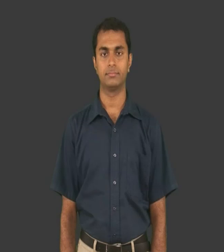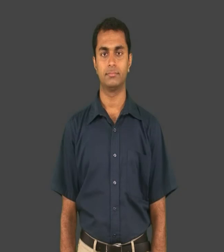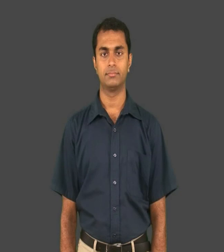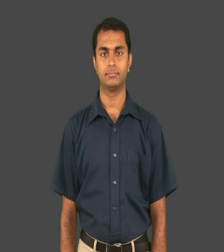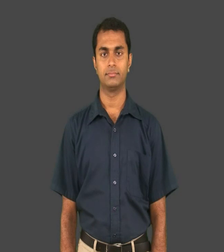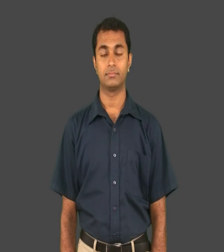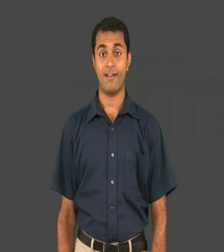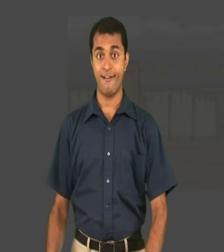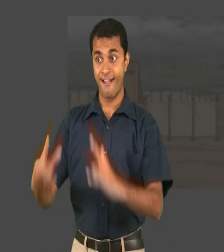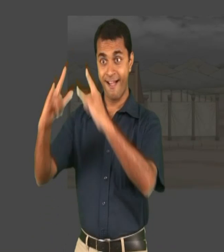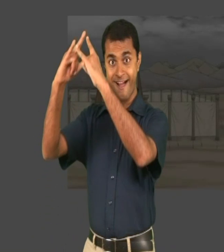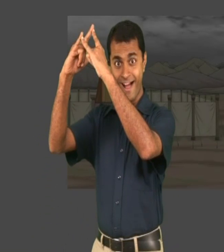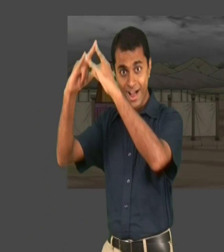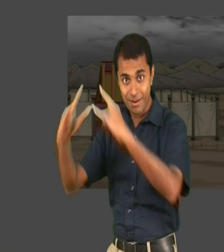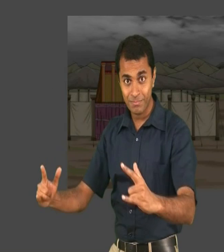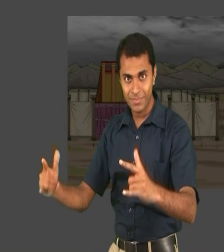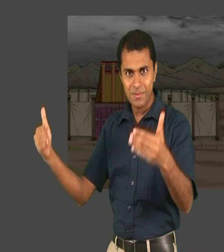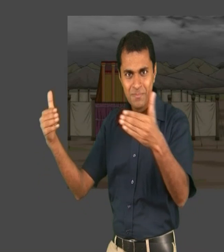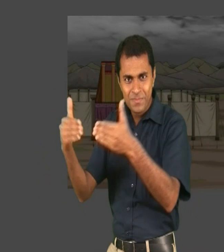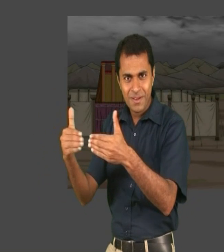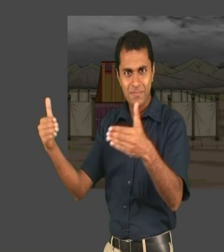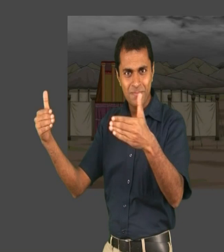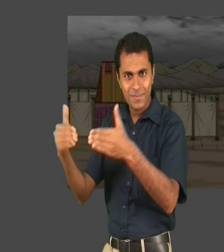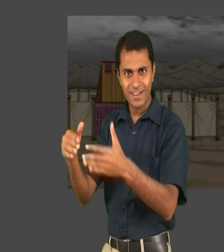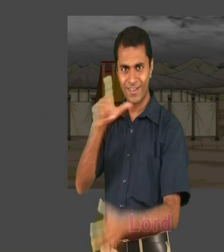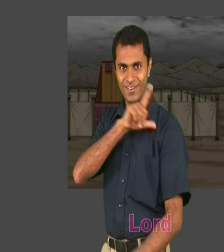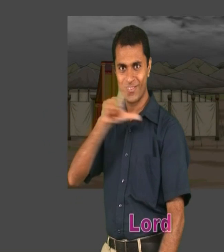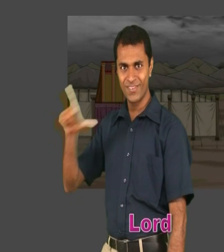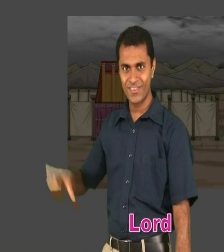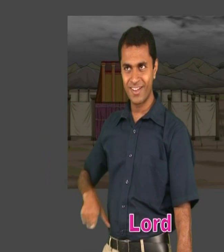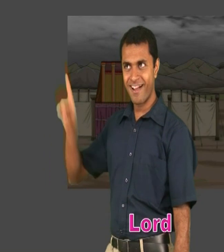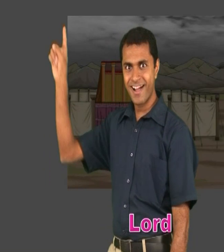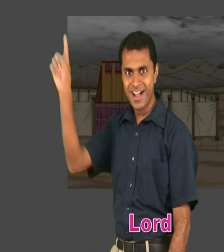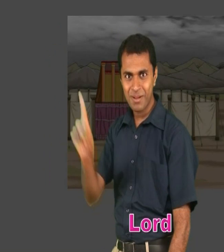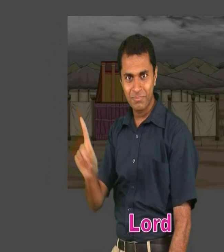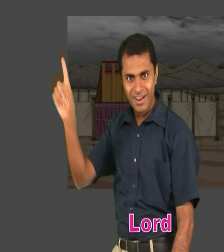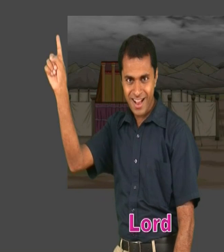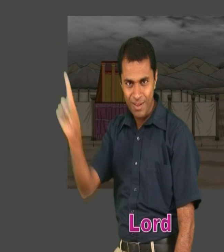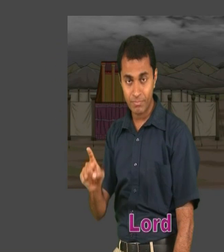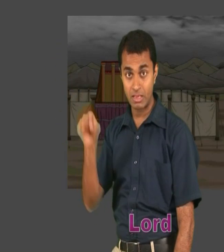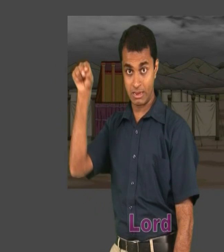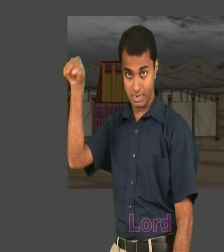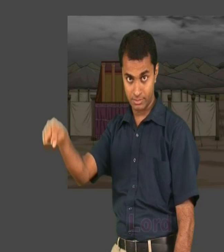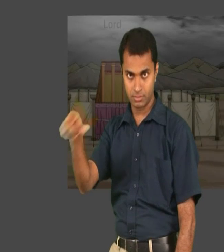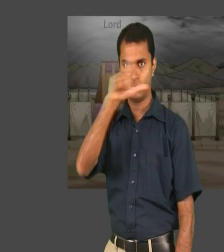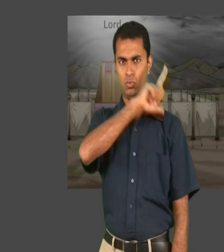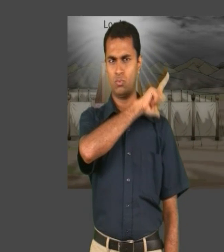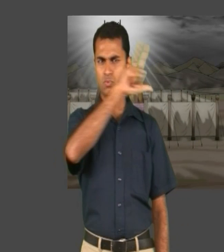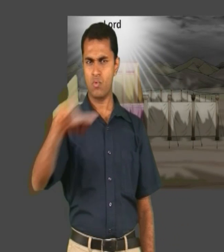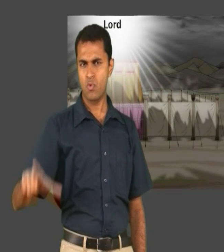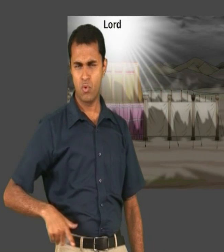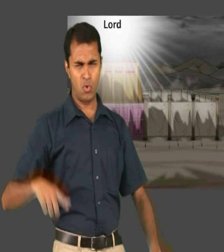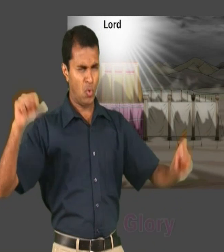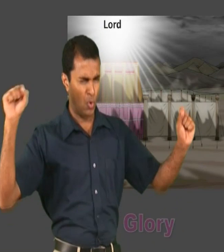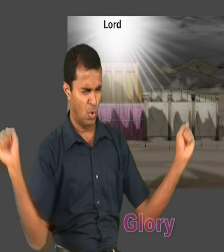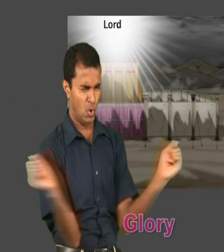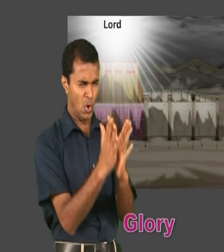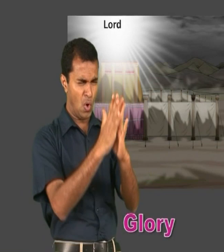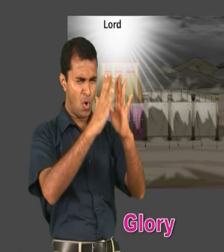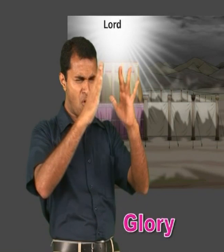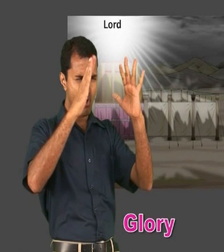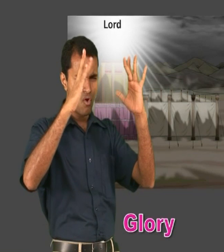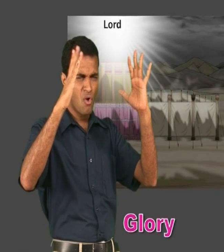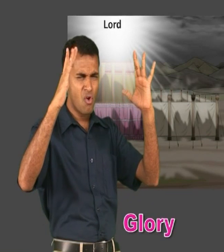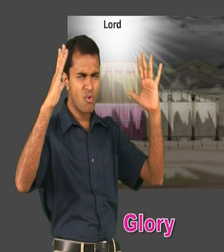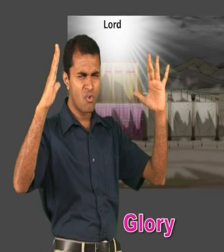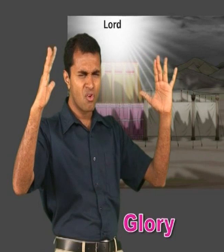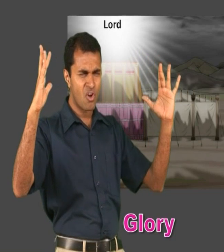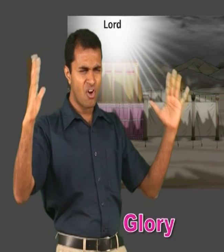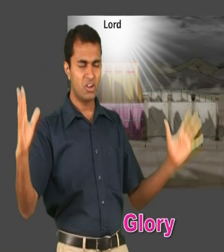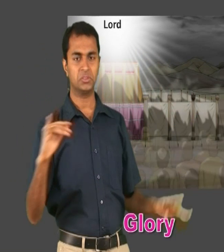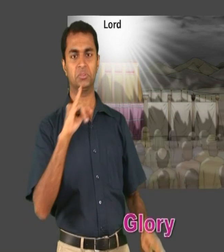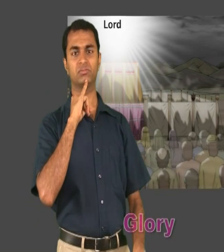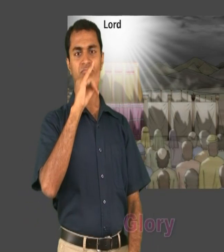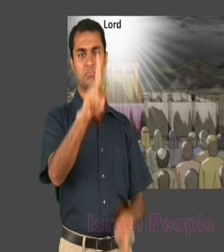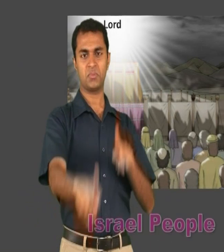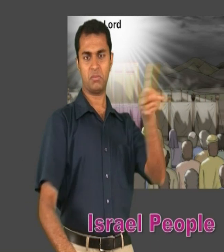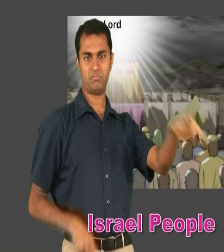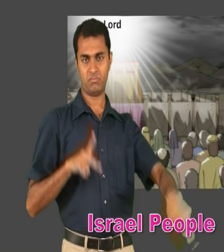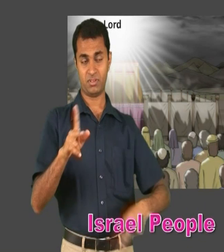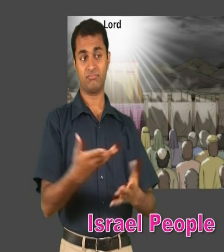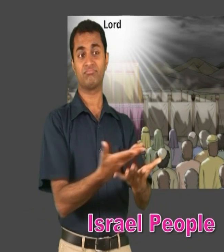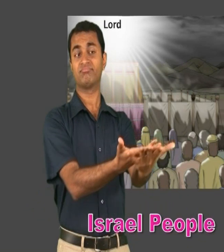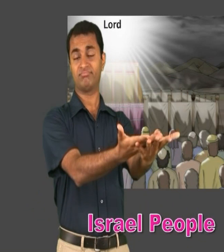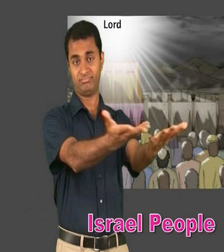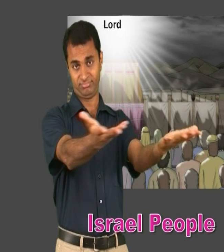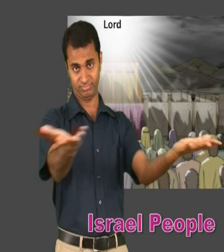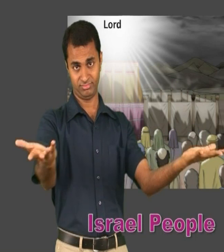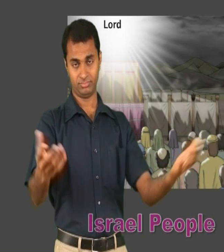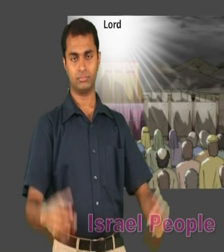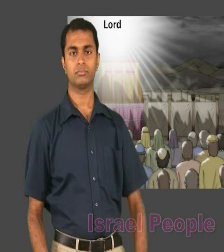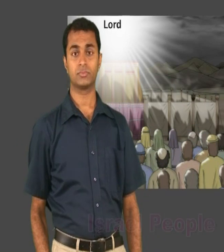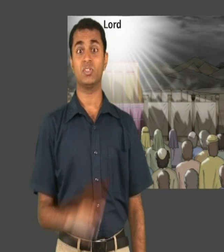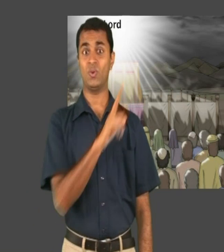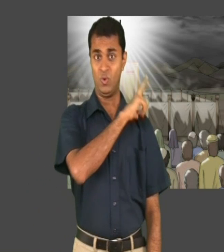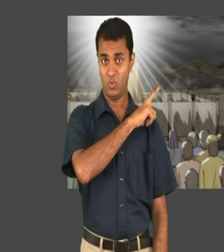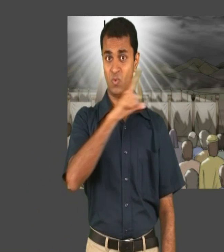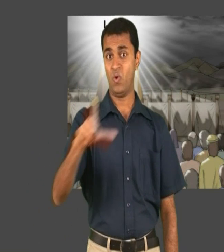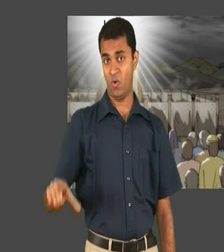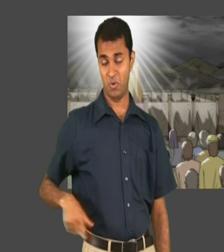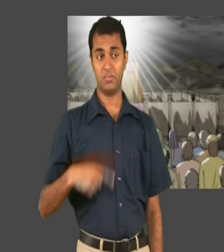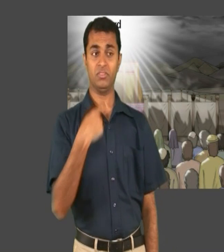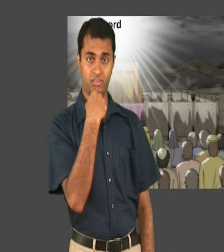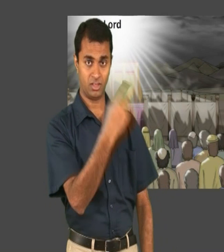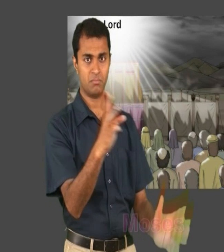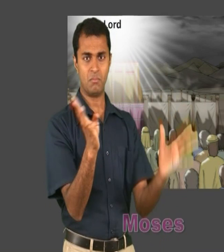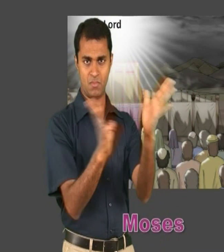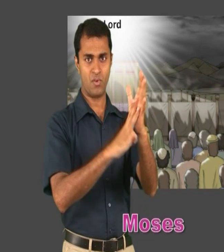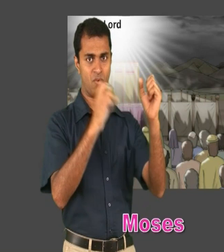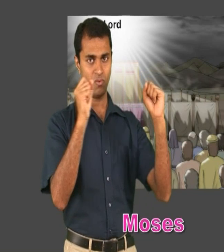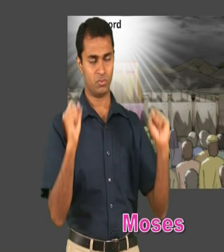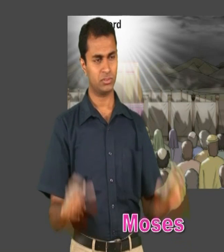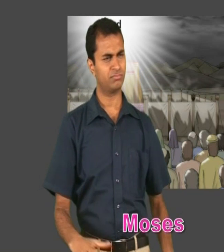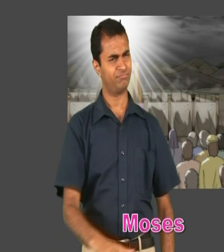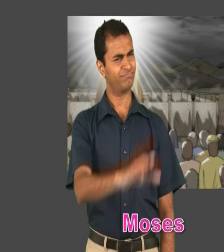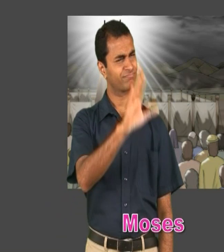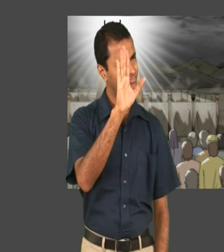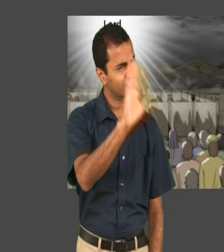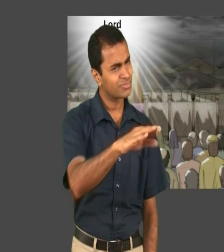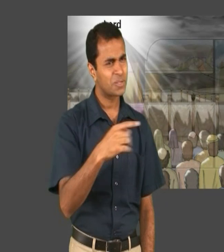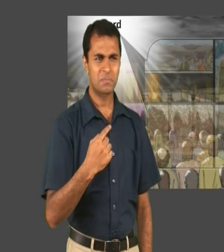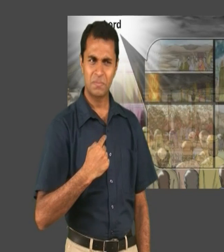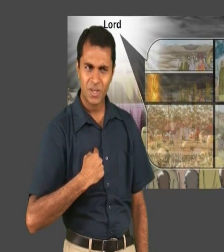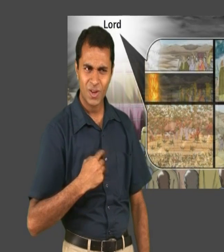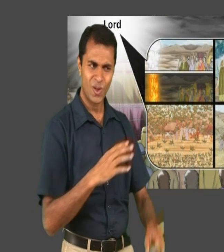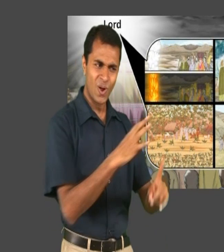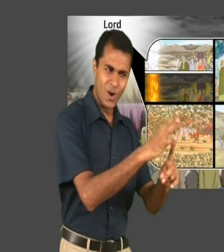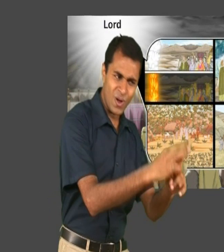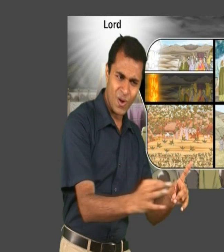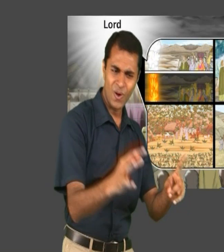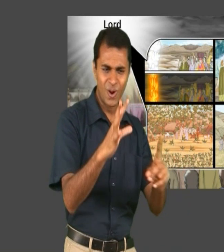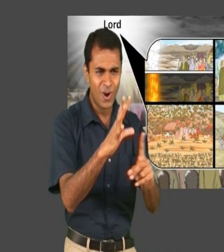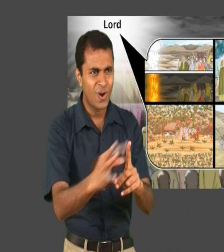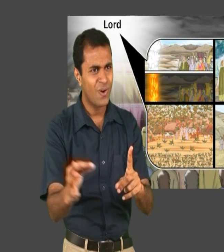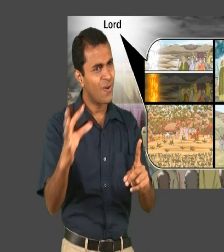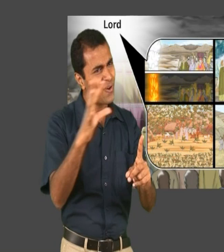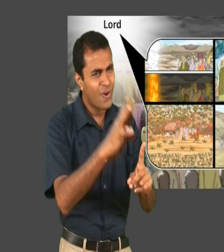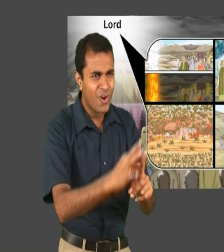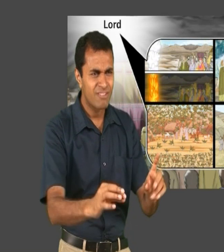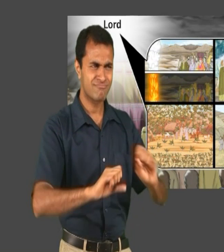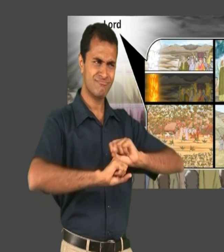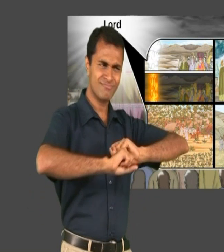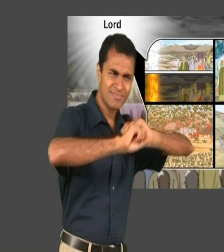Then the glory of the LORD appeared to all the Israelites at the Tent of Meeting. And the LORD said to Moses, “How long will this people treat Me with contempt?